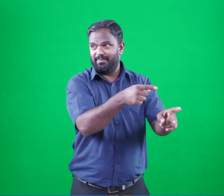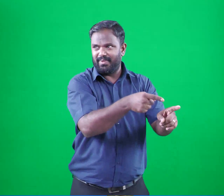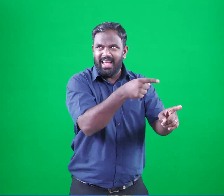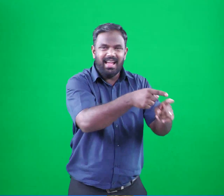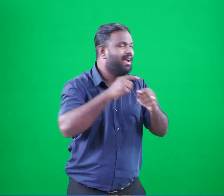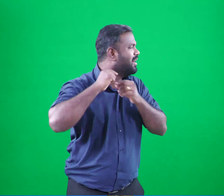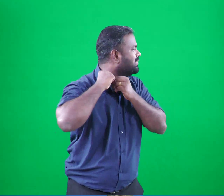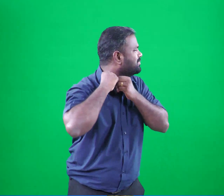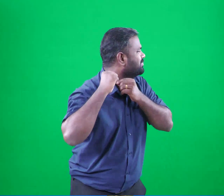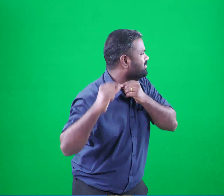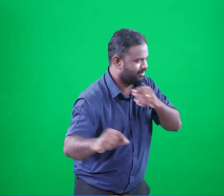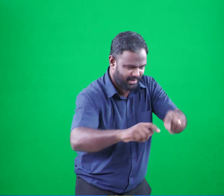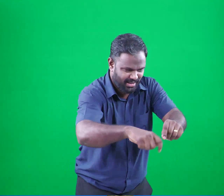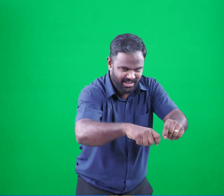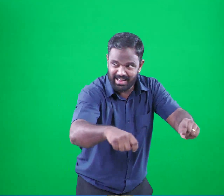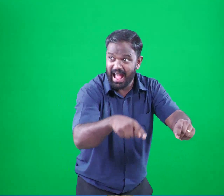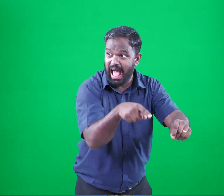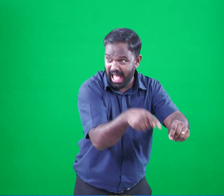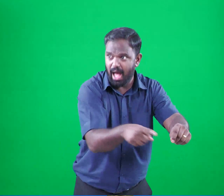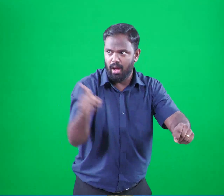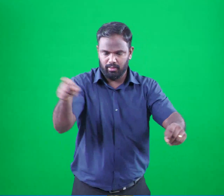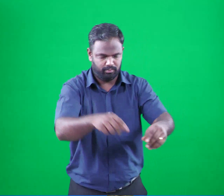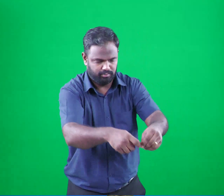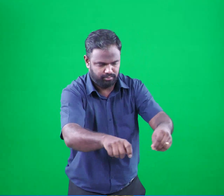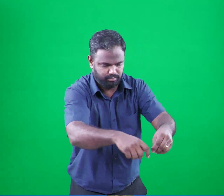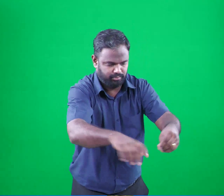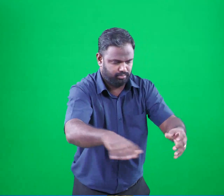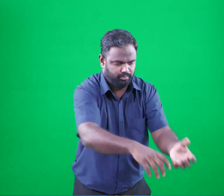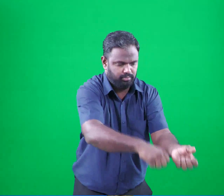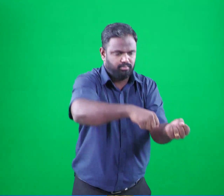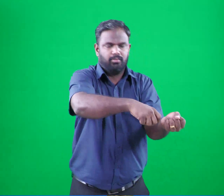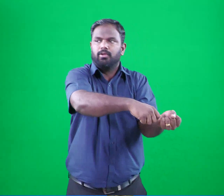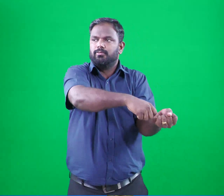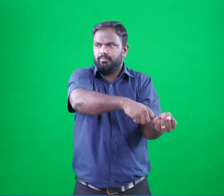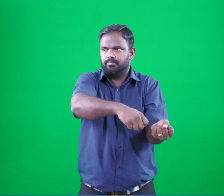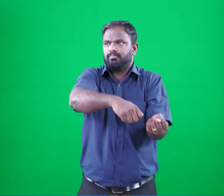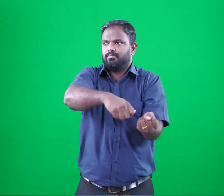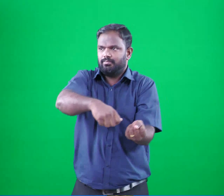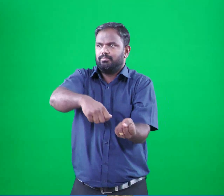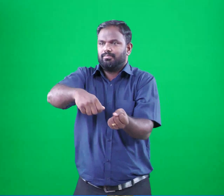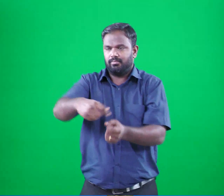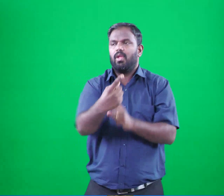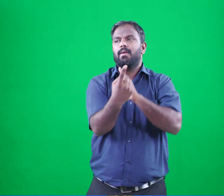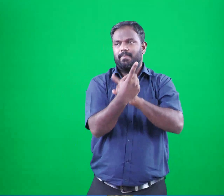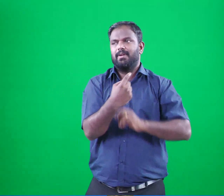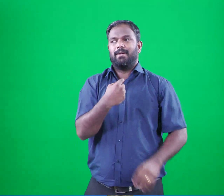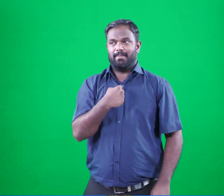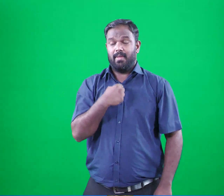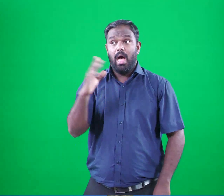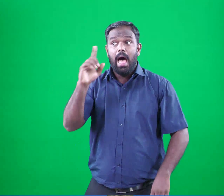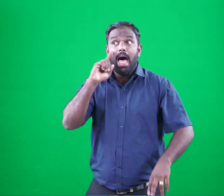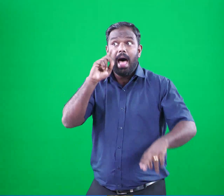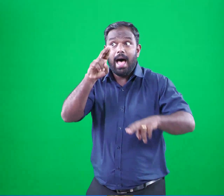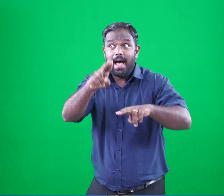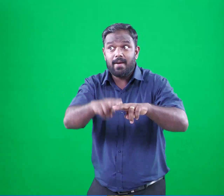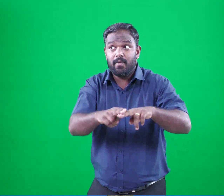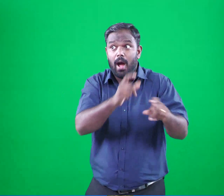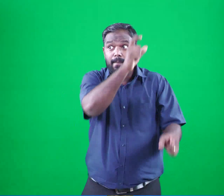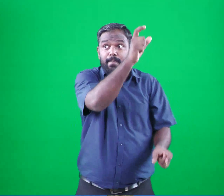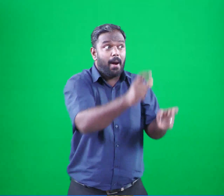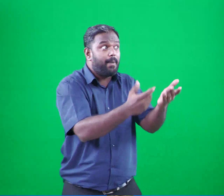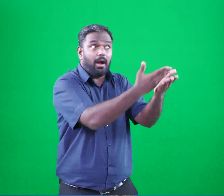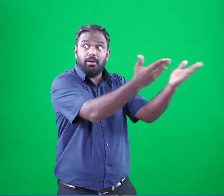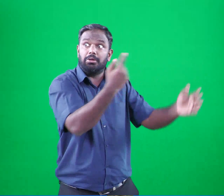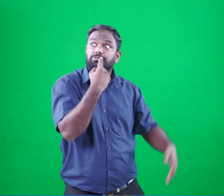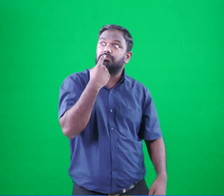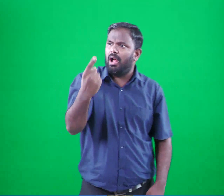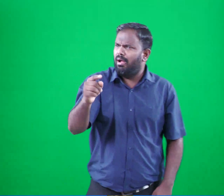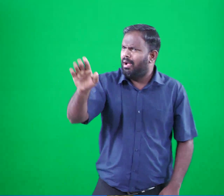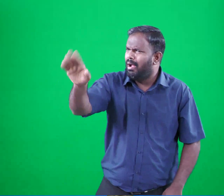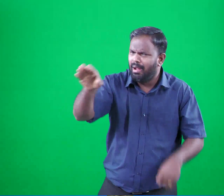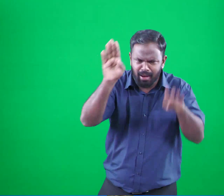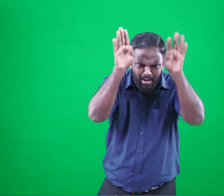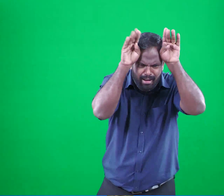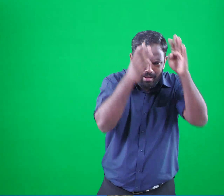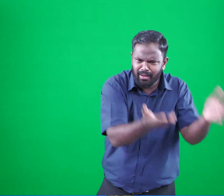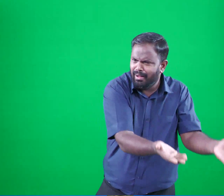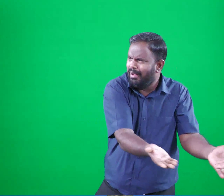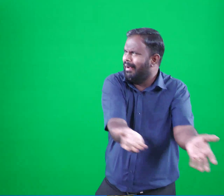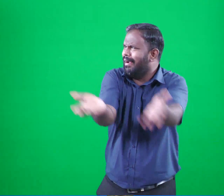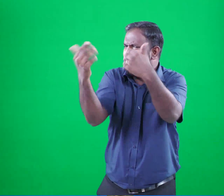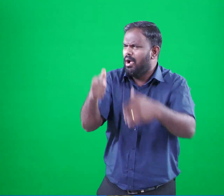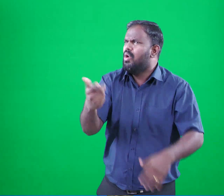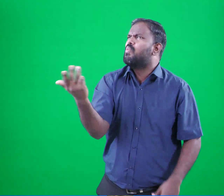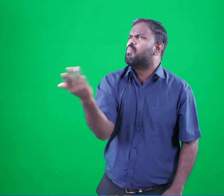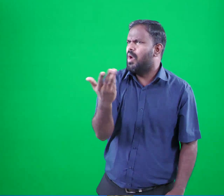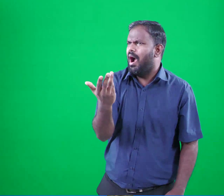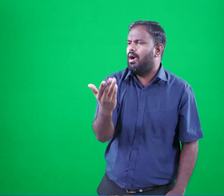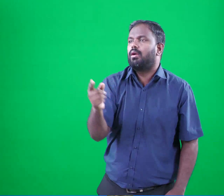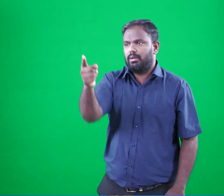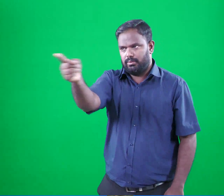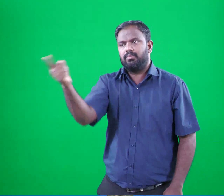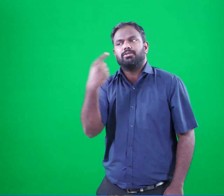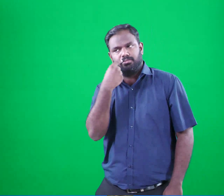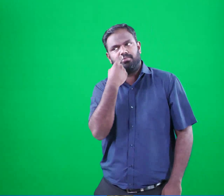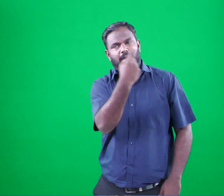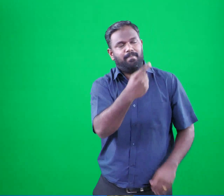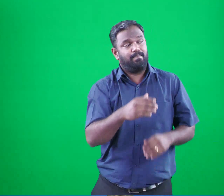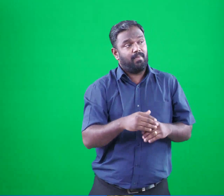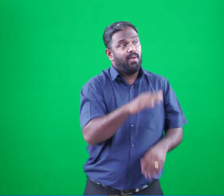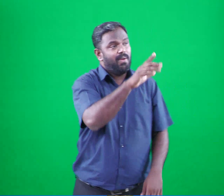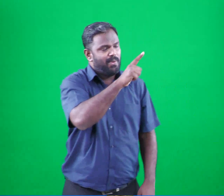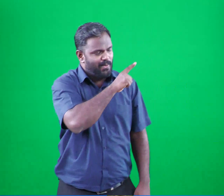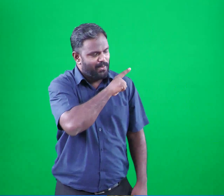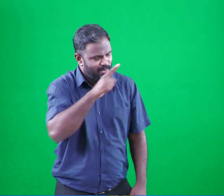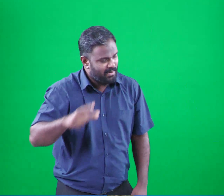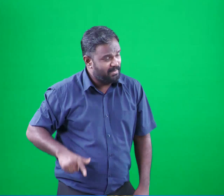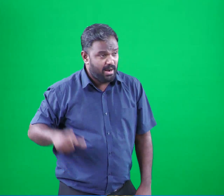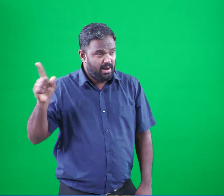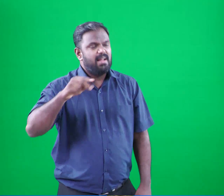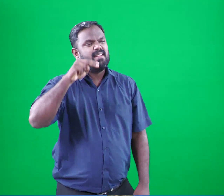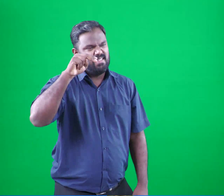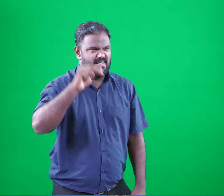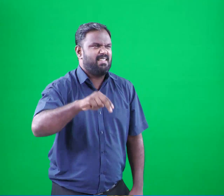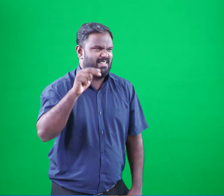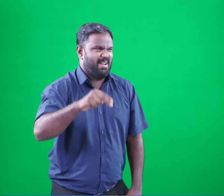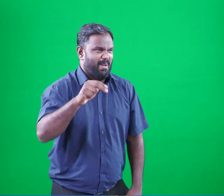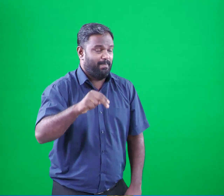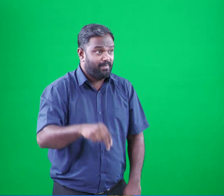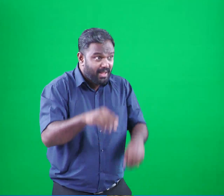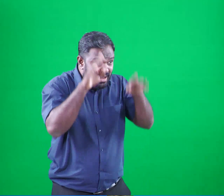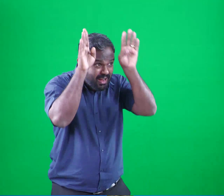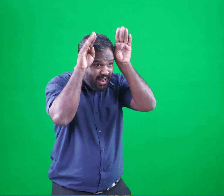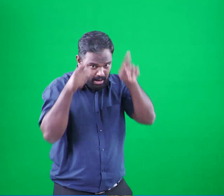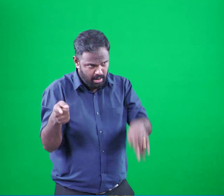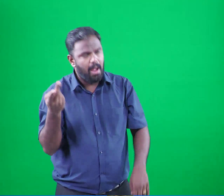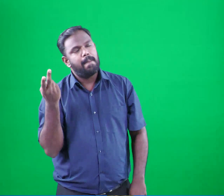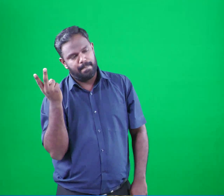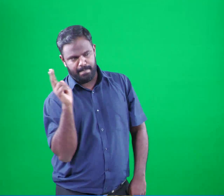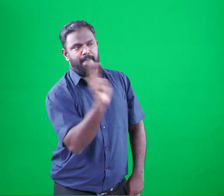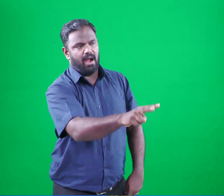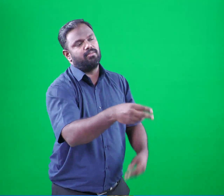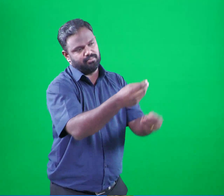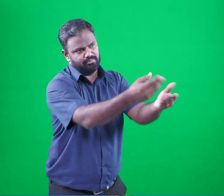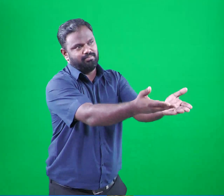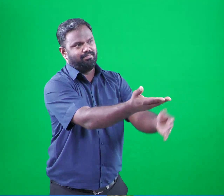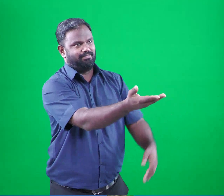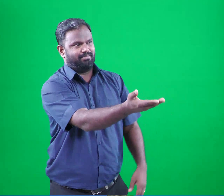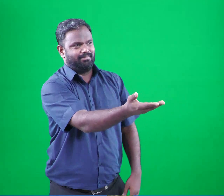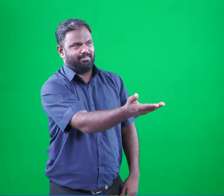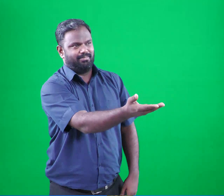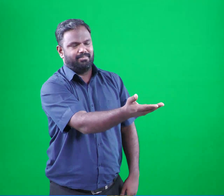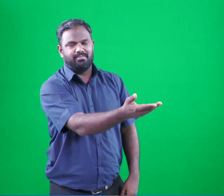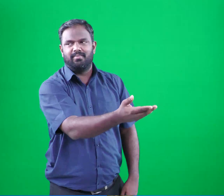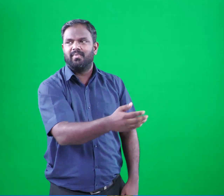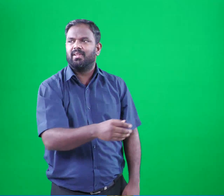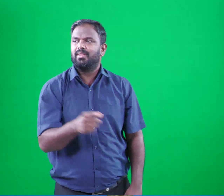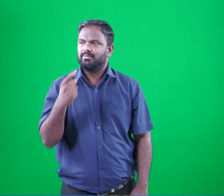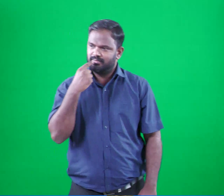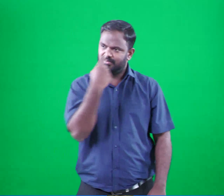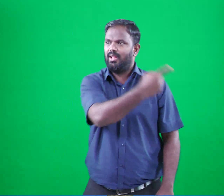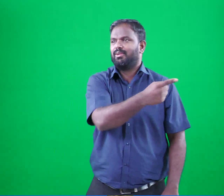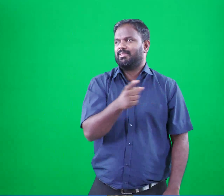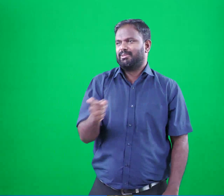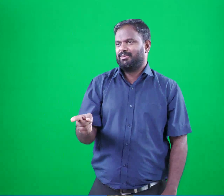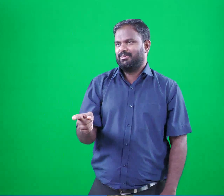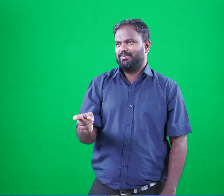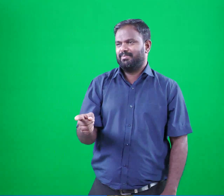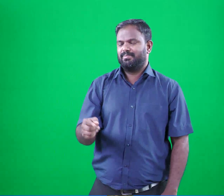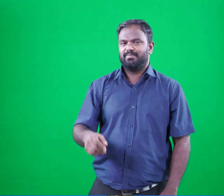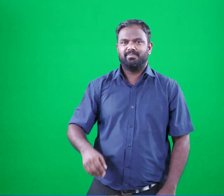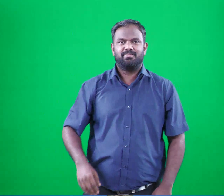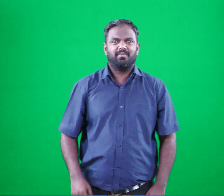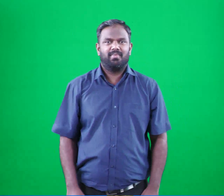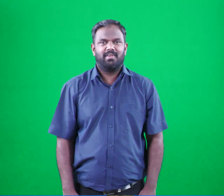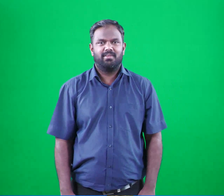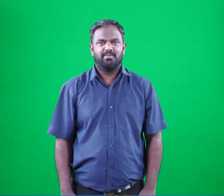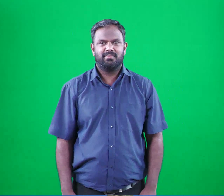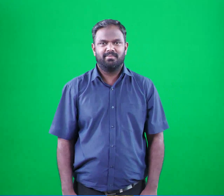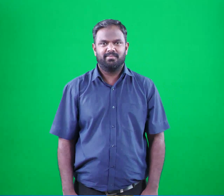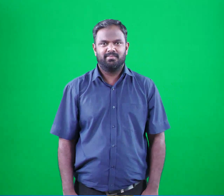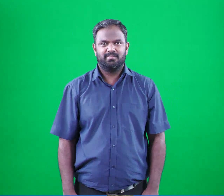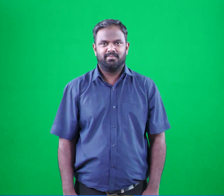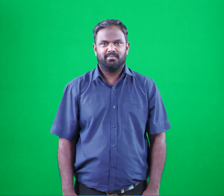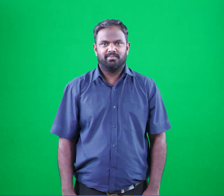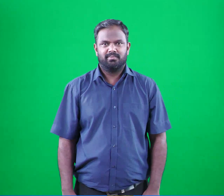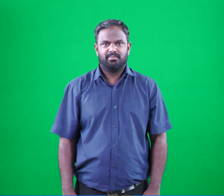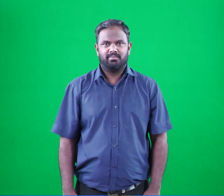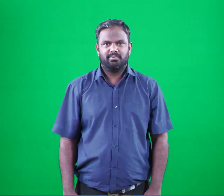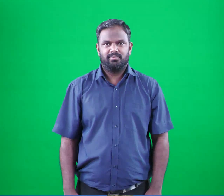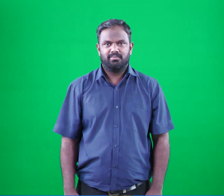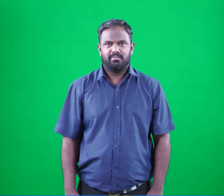Untie it and bring it here. If anyone asks, ' Why are you doing this?' tell him, ' The Lord needs it and will return it shortly.'"